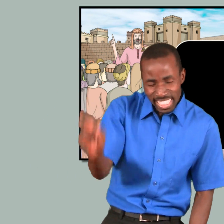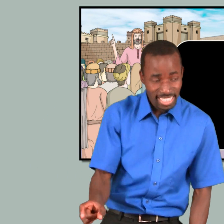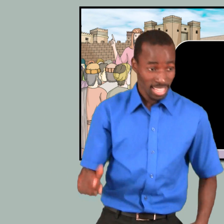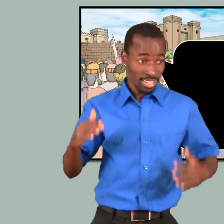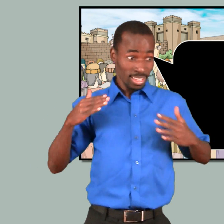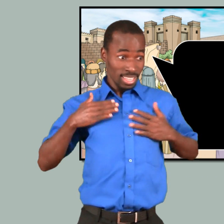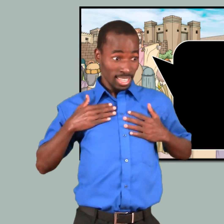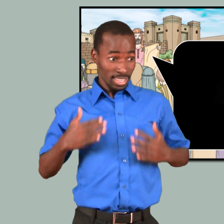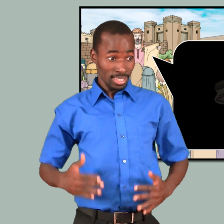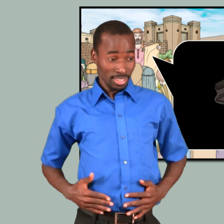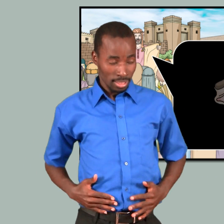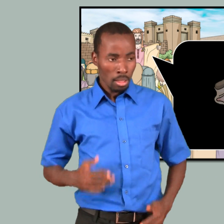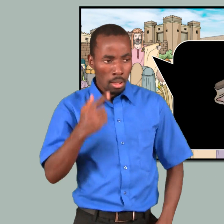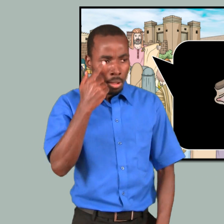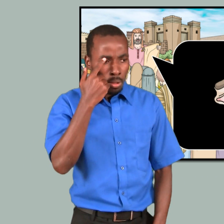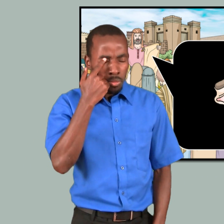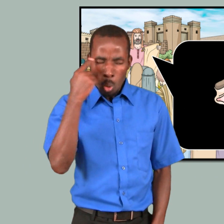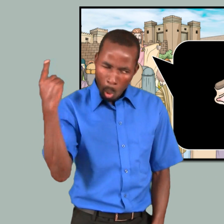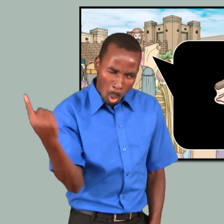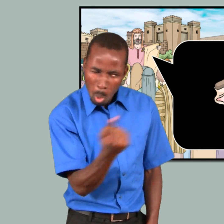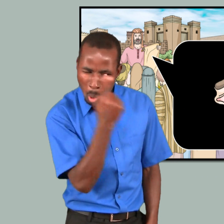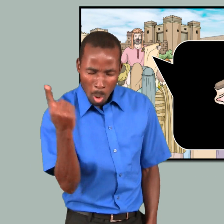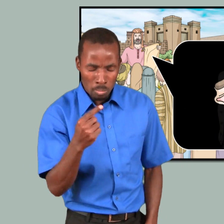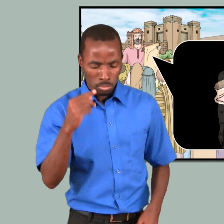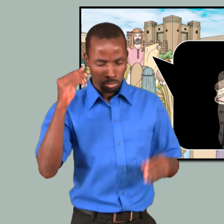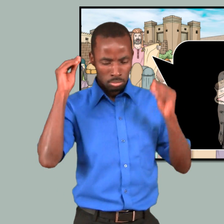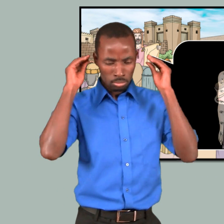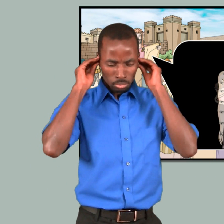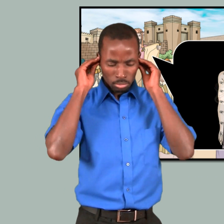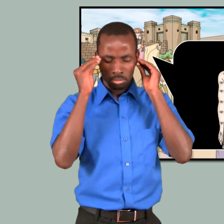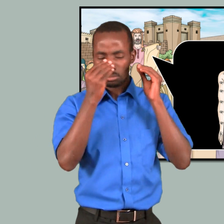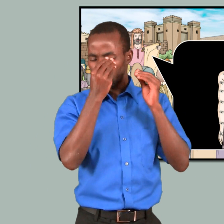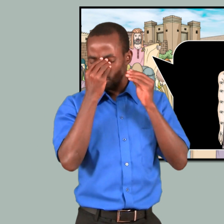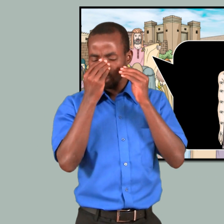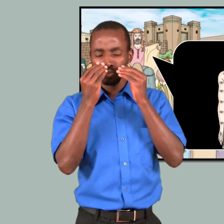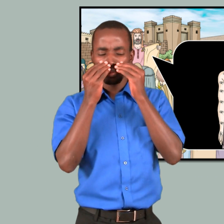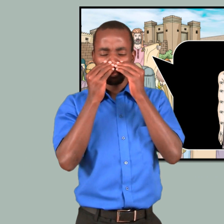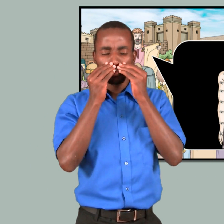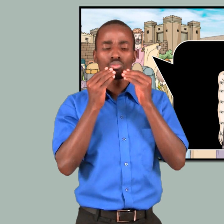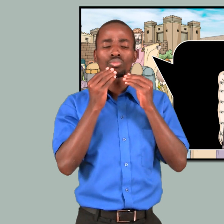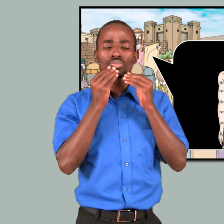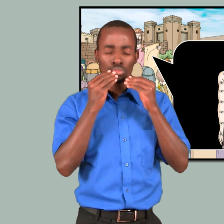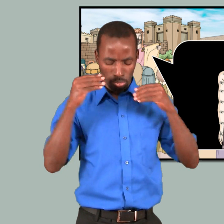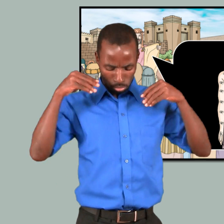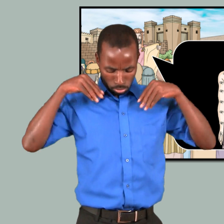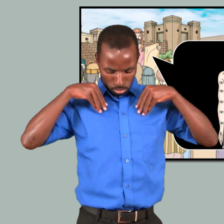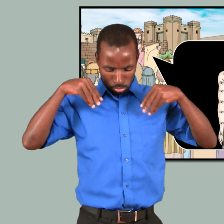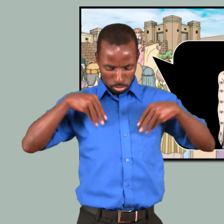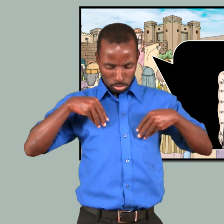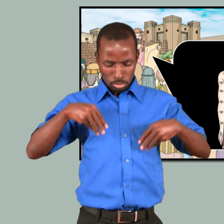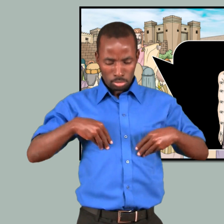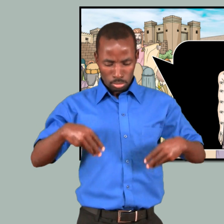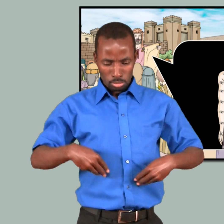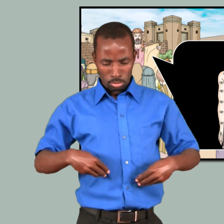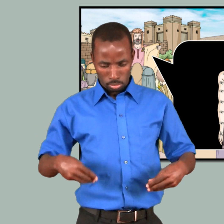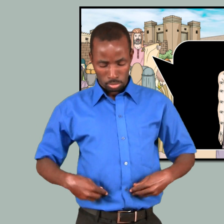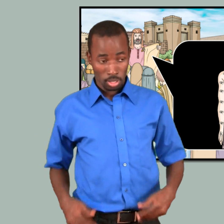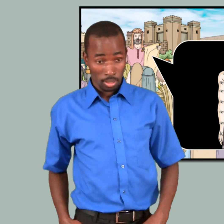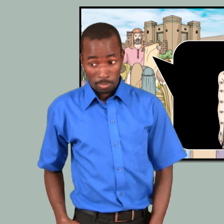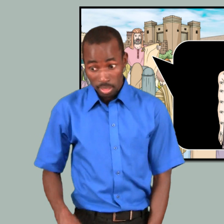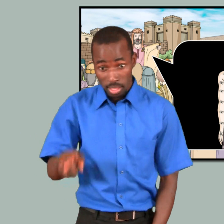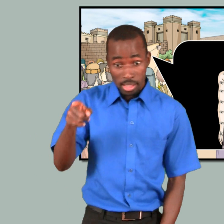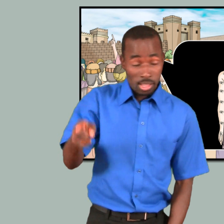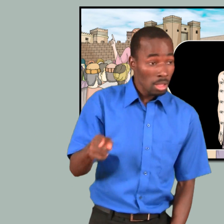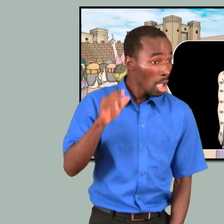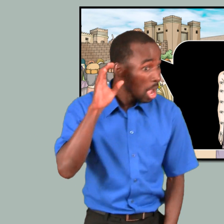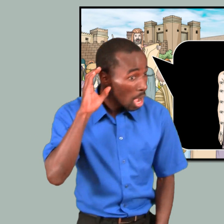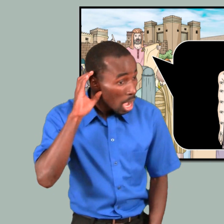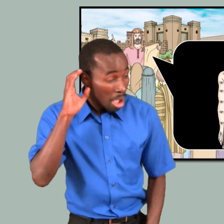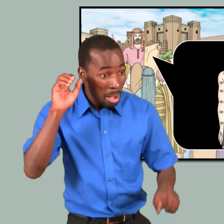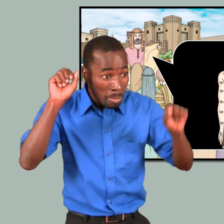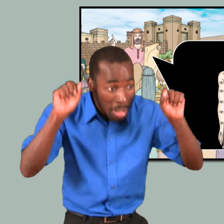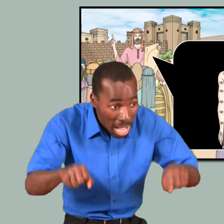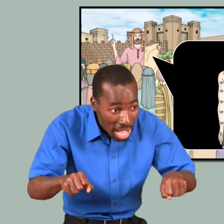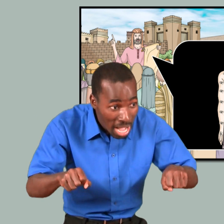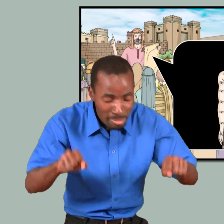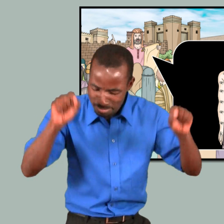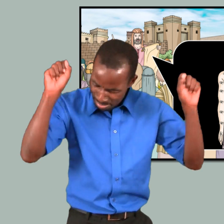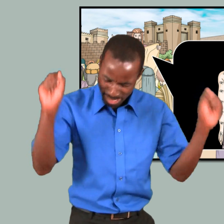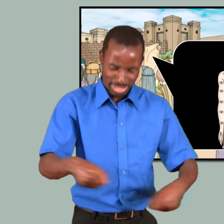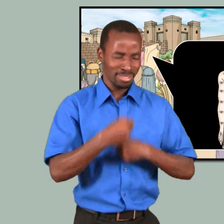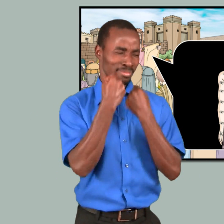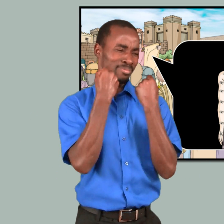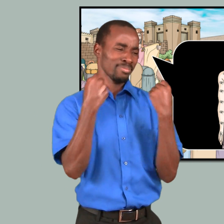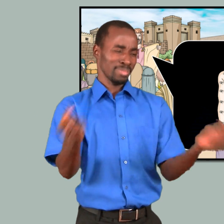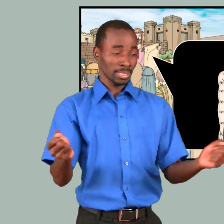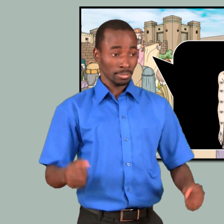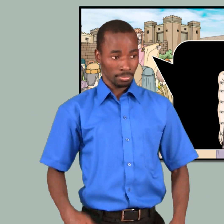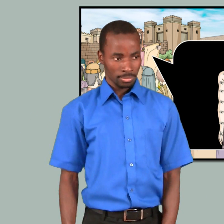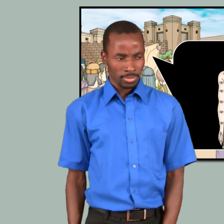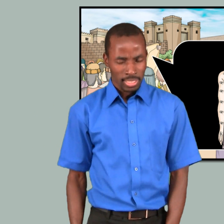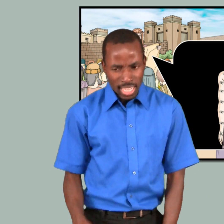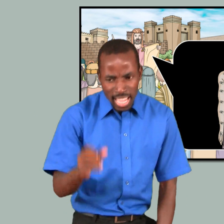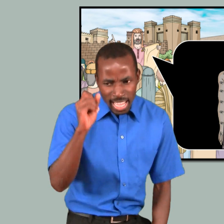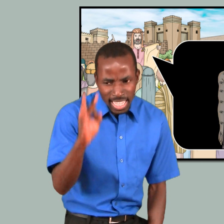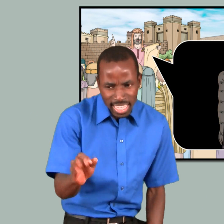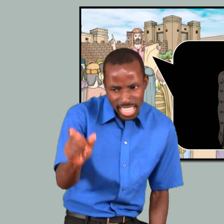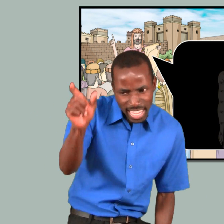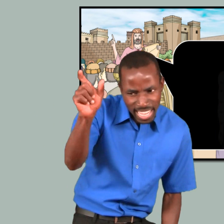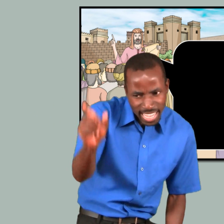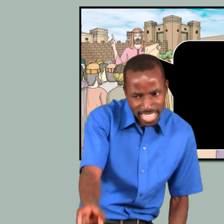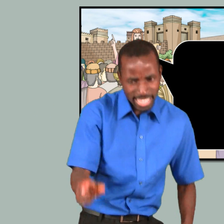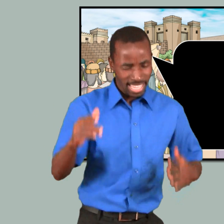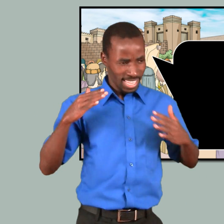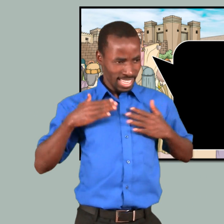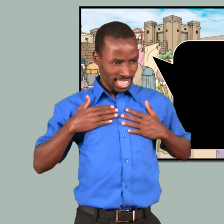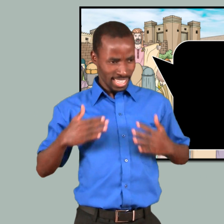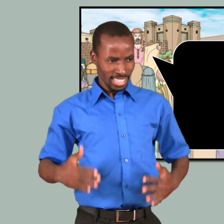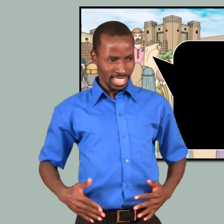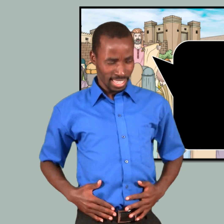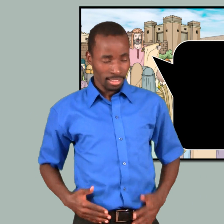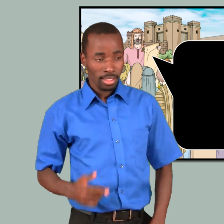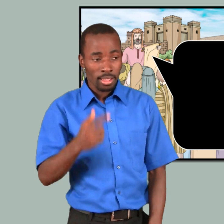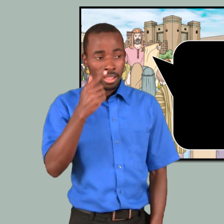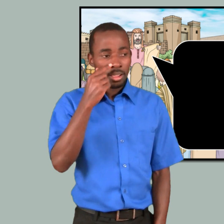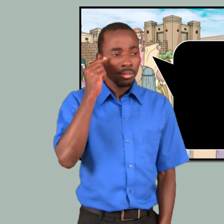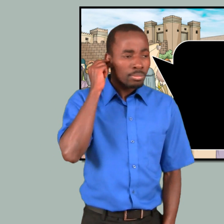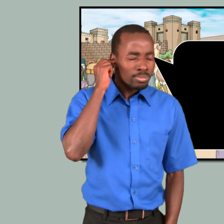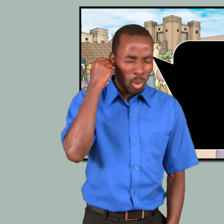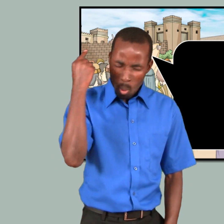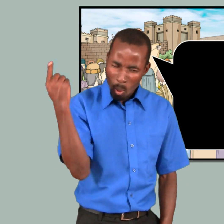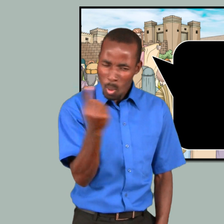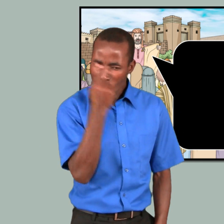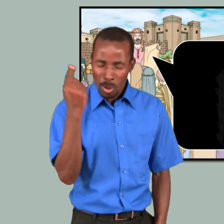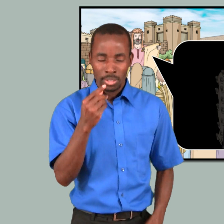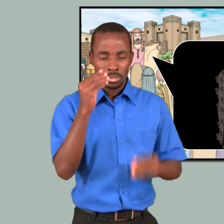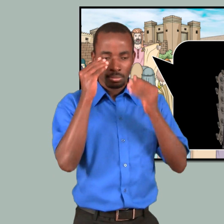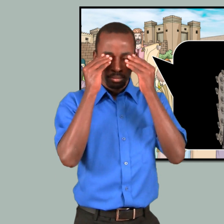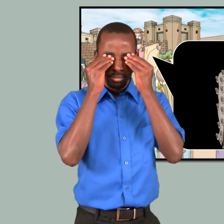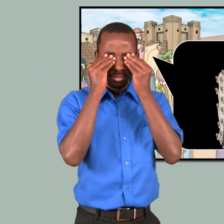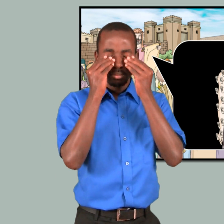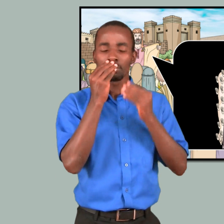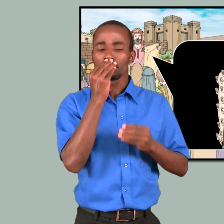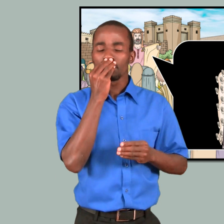If the whole body were an eye, where would the sense of hearing be?